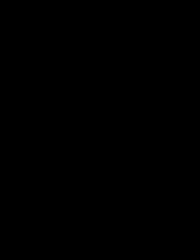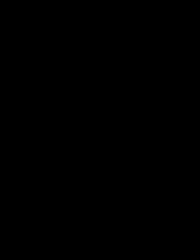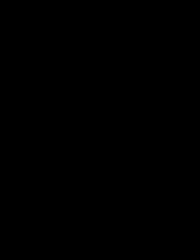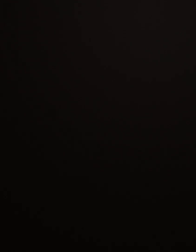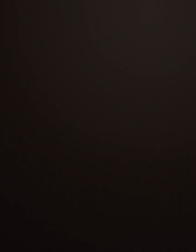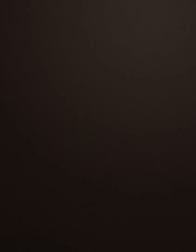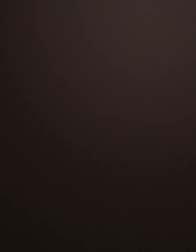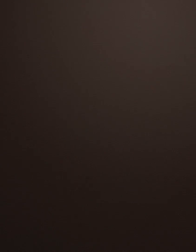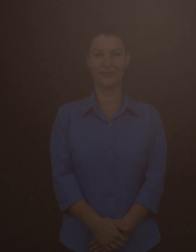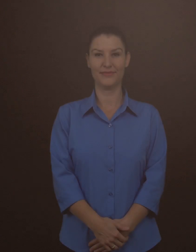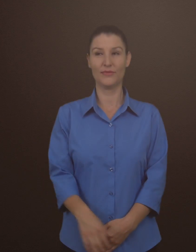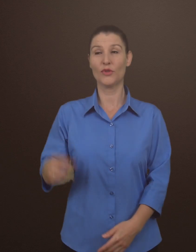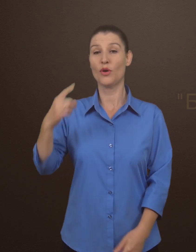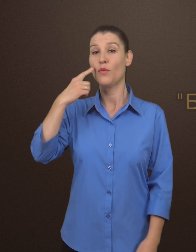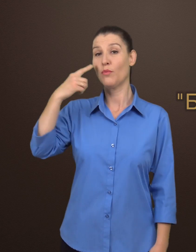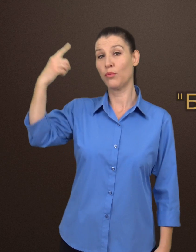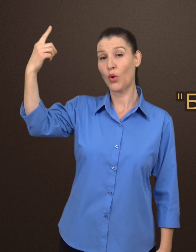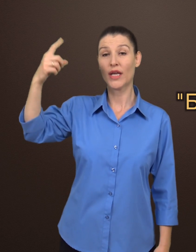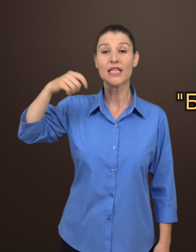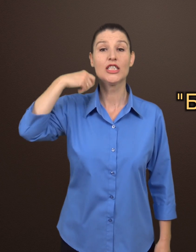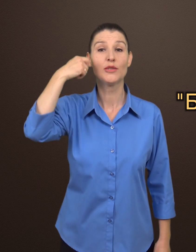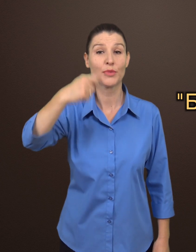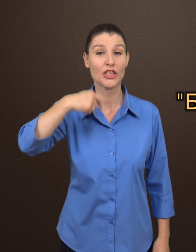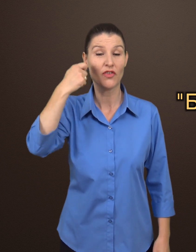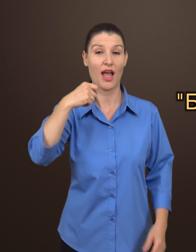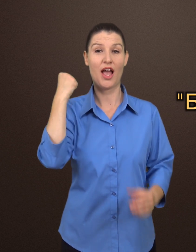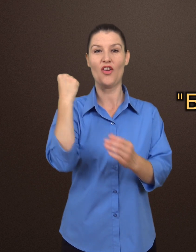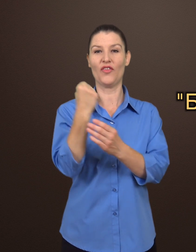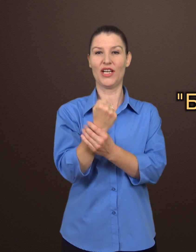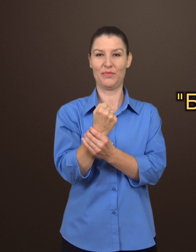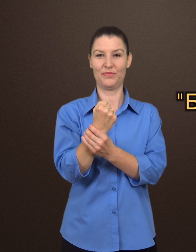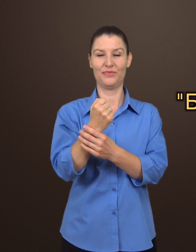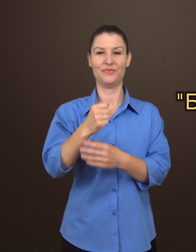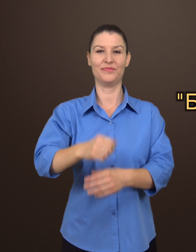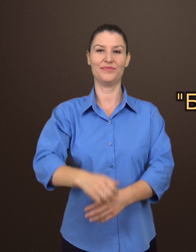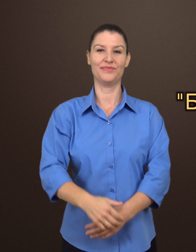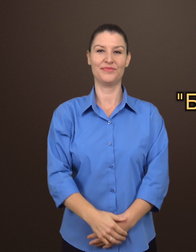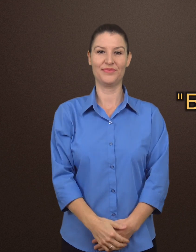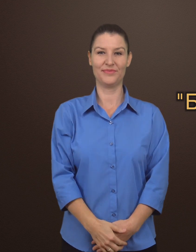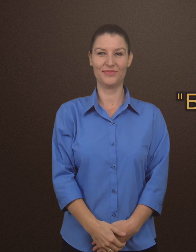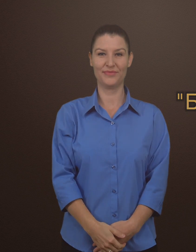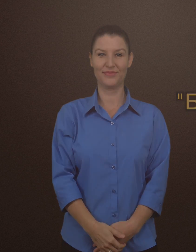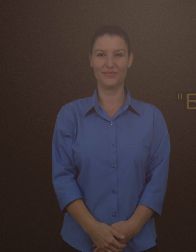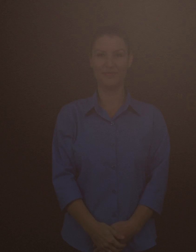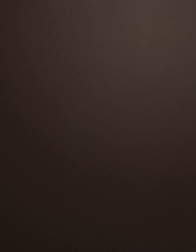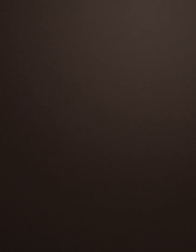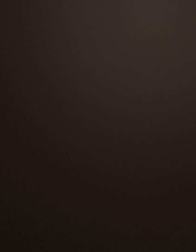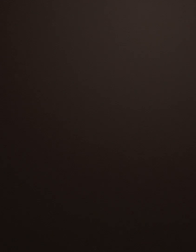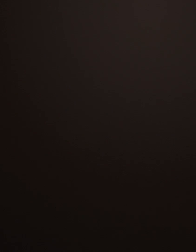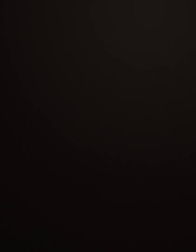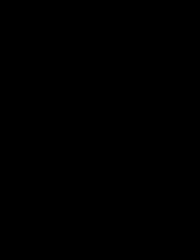God tests Abraham